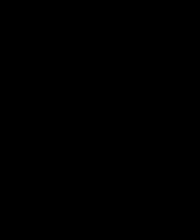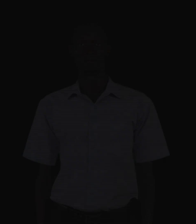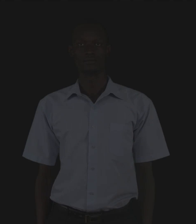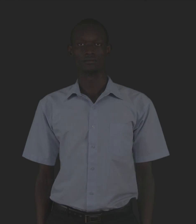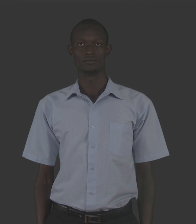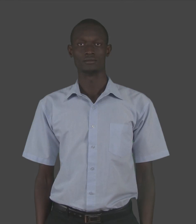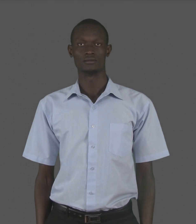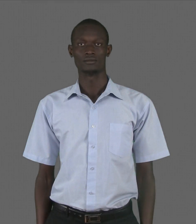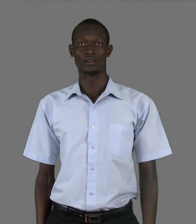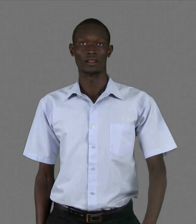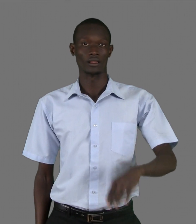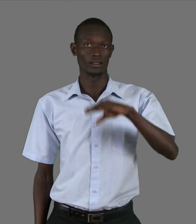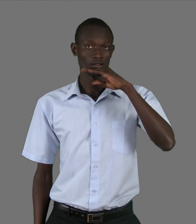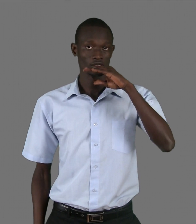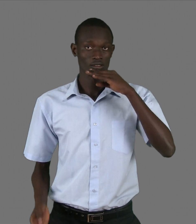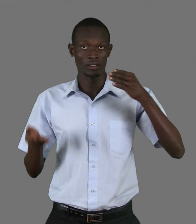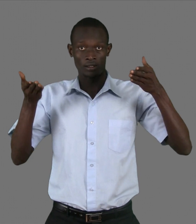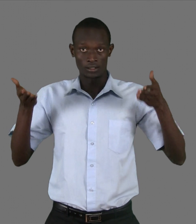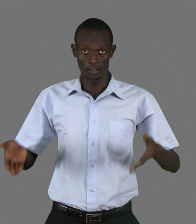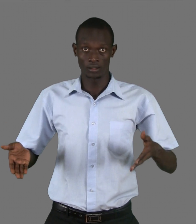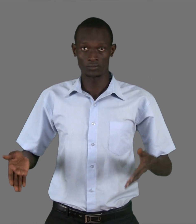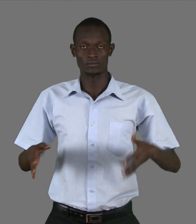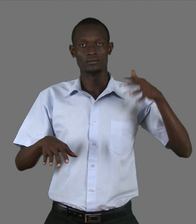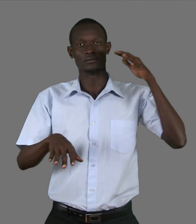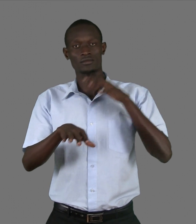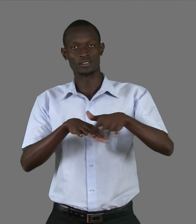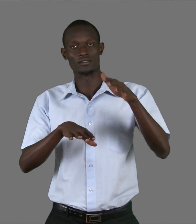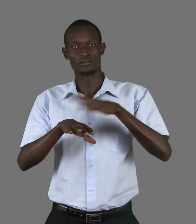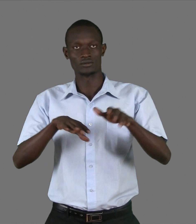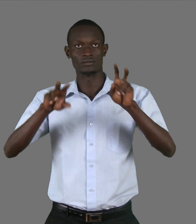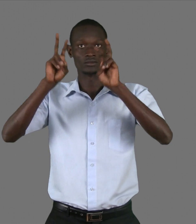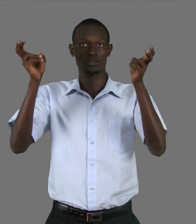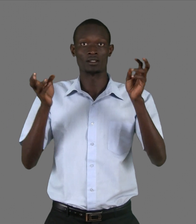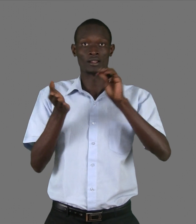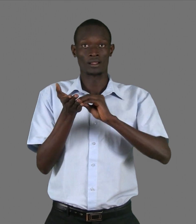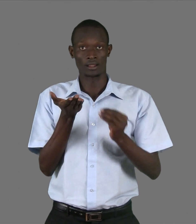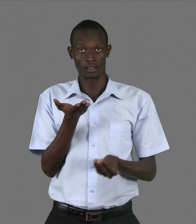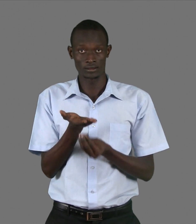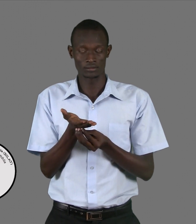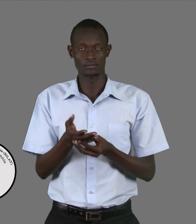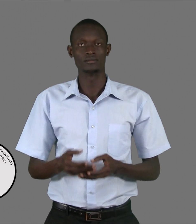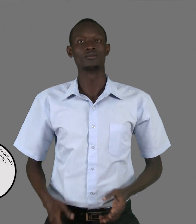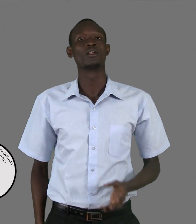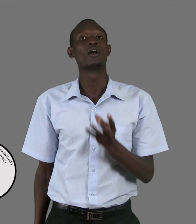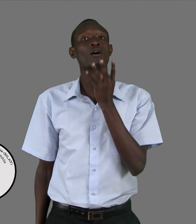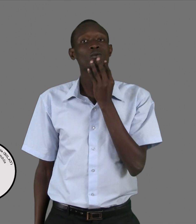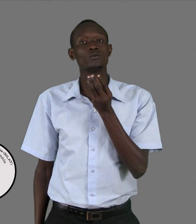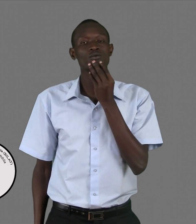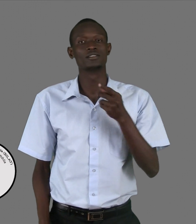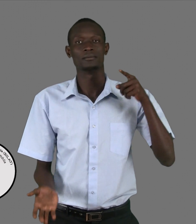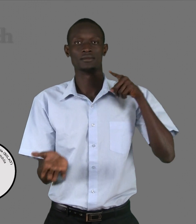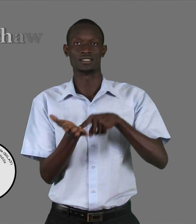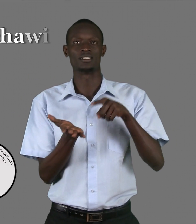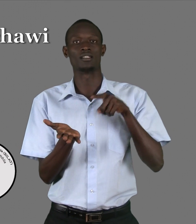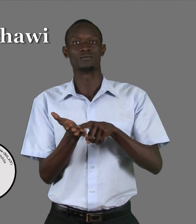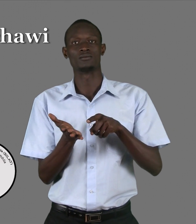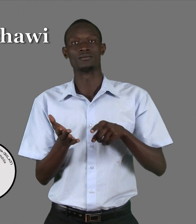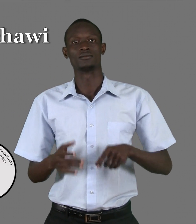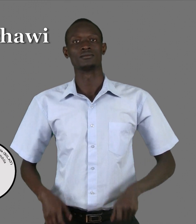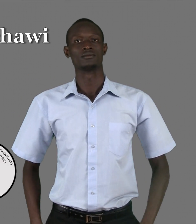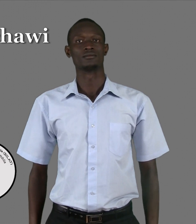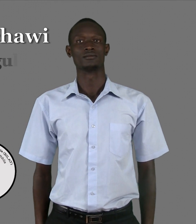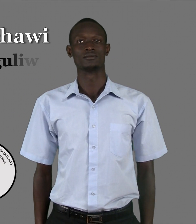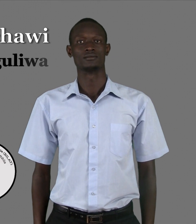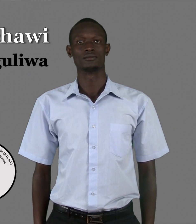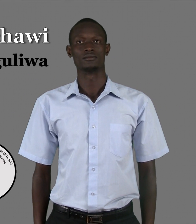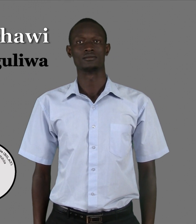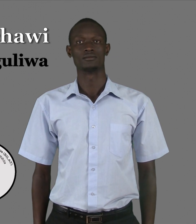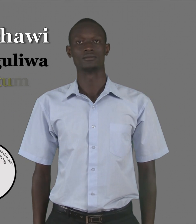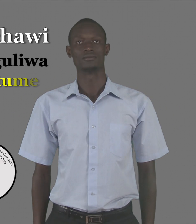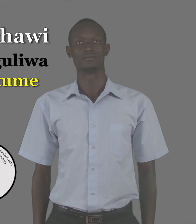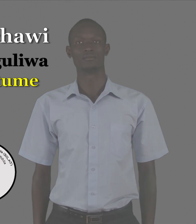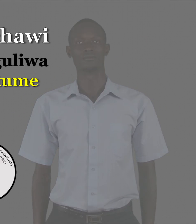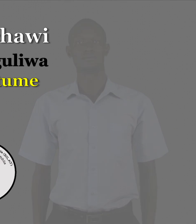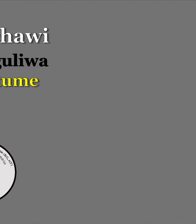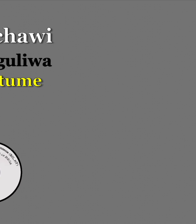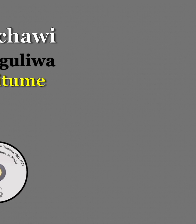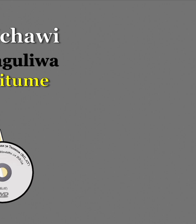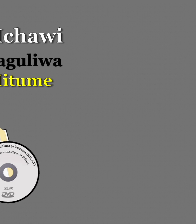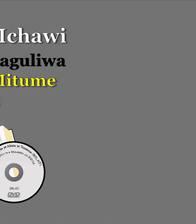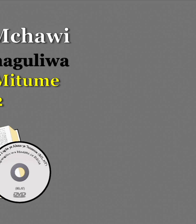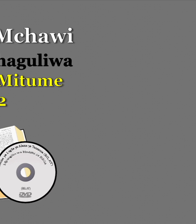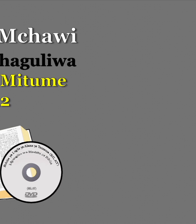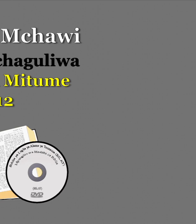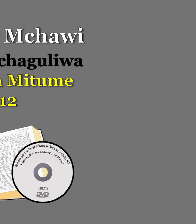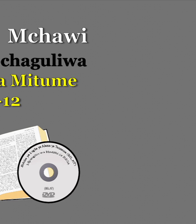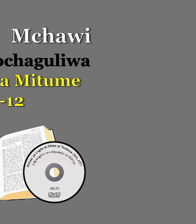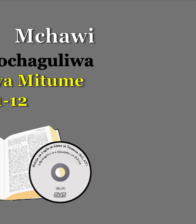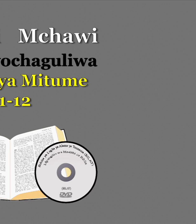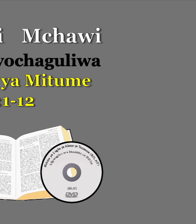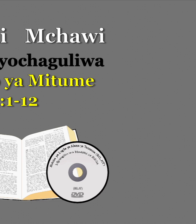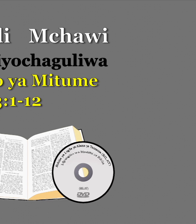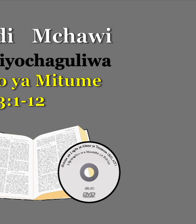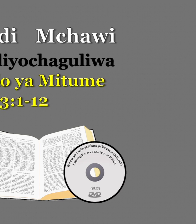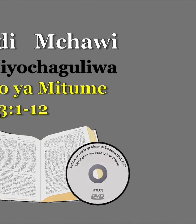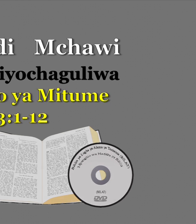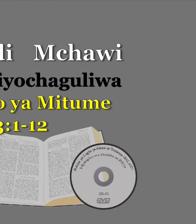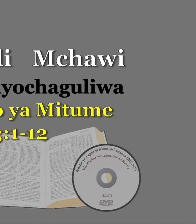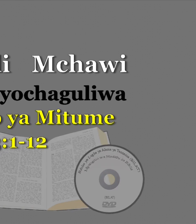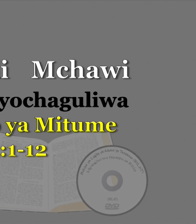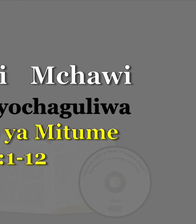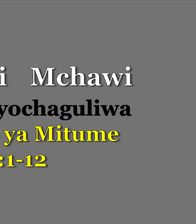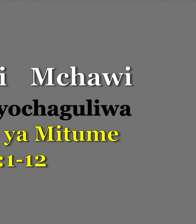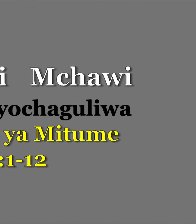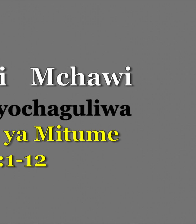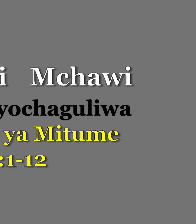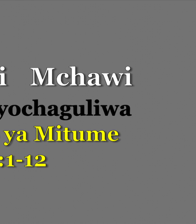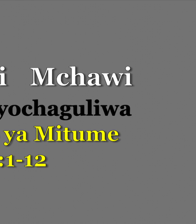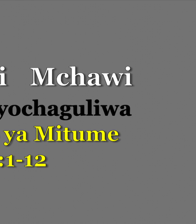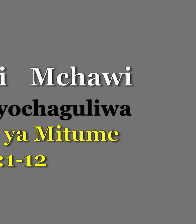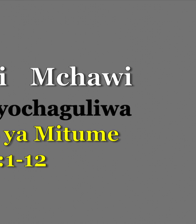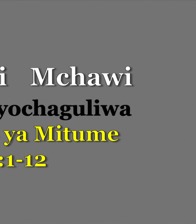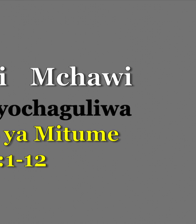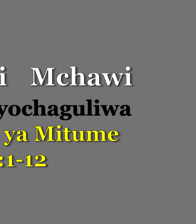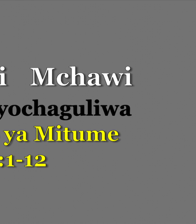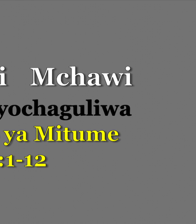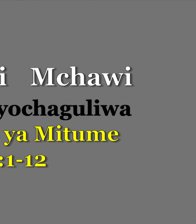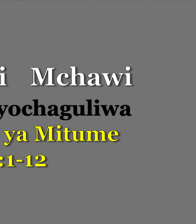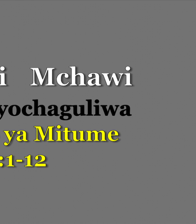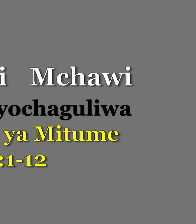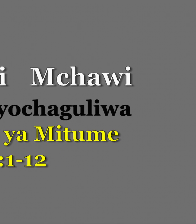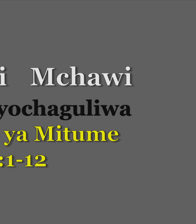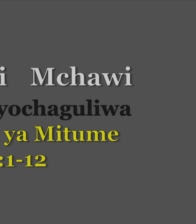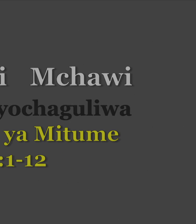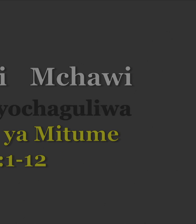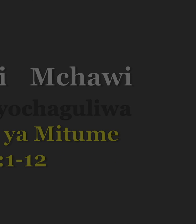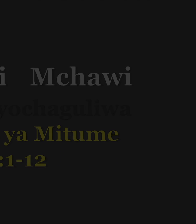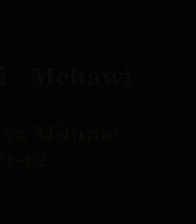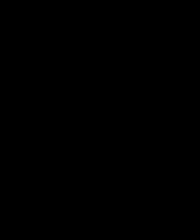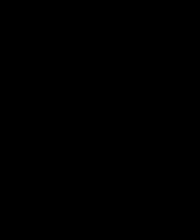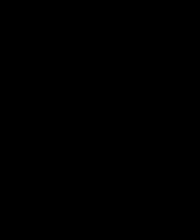Paul and Barnabas' mission and a Jewish sorcerer